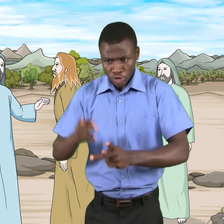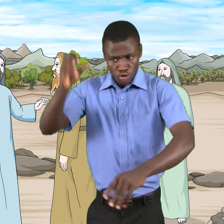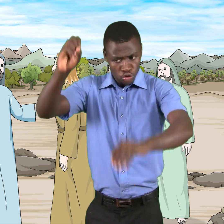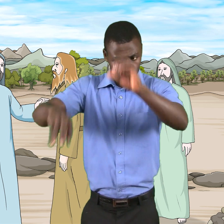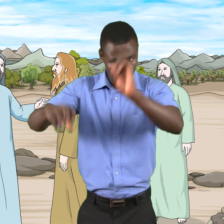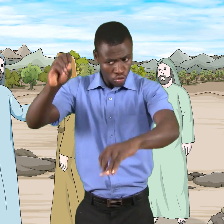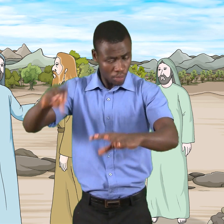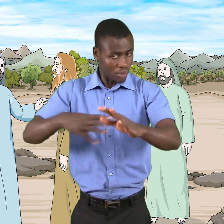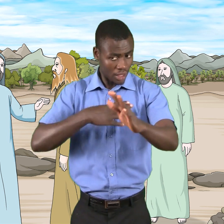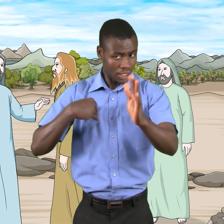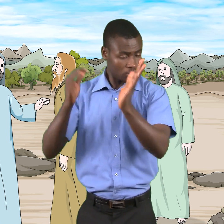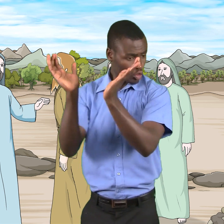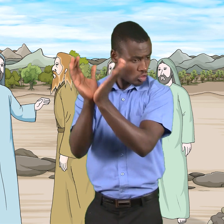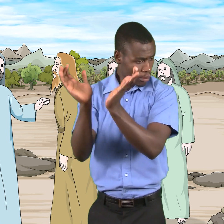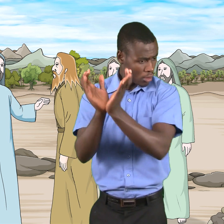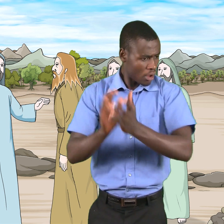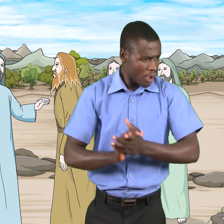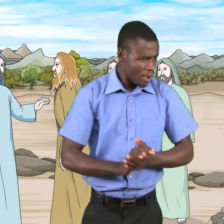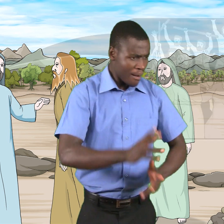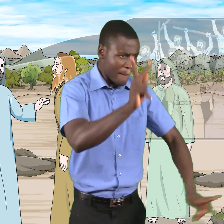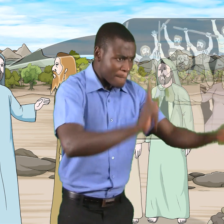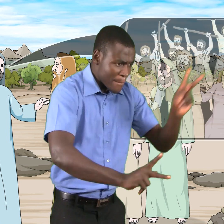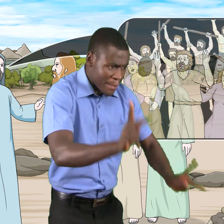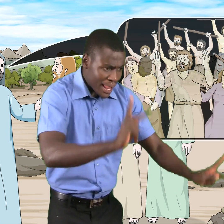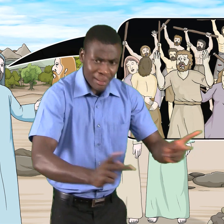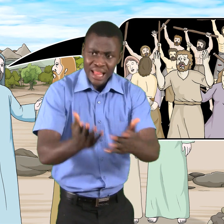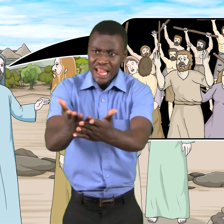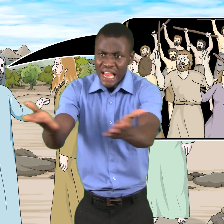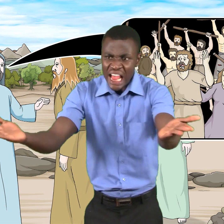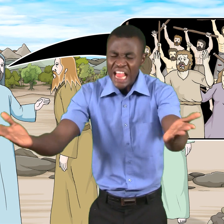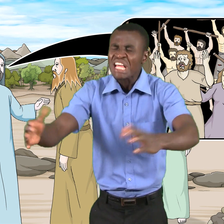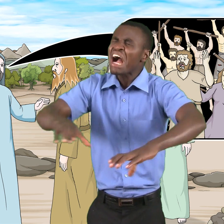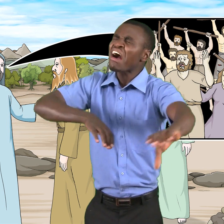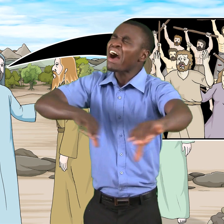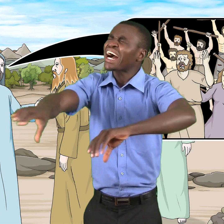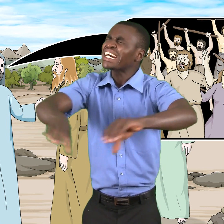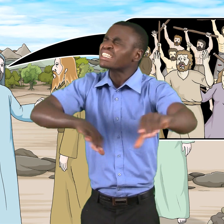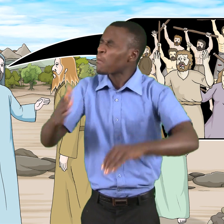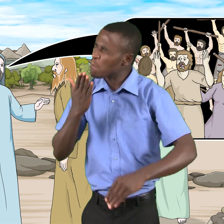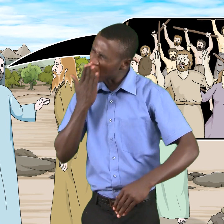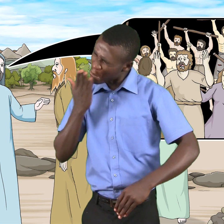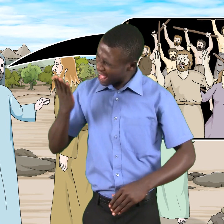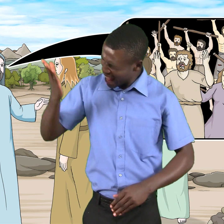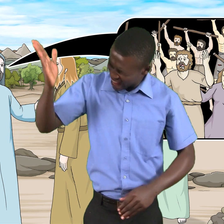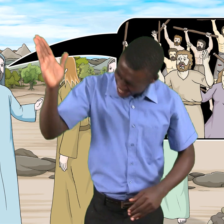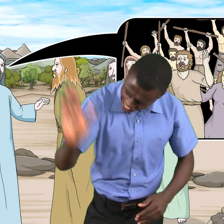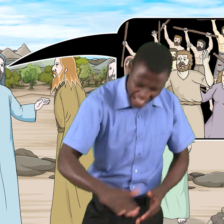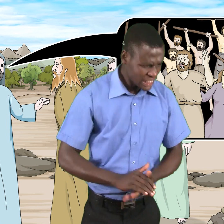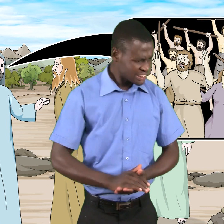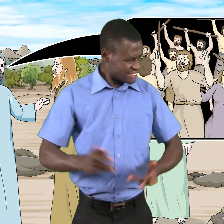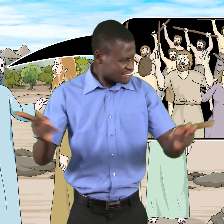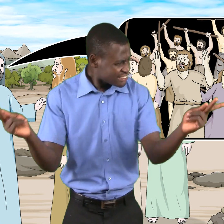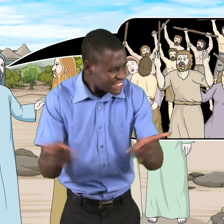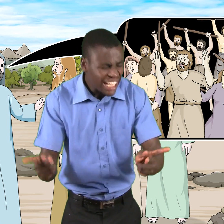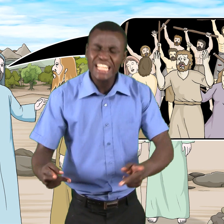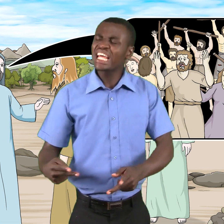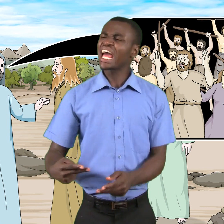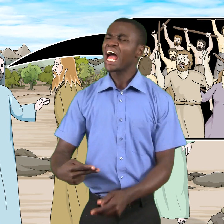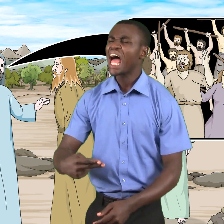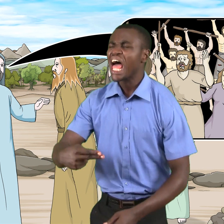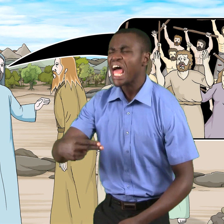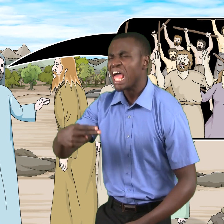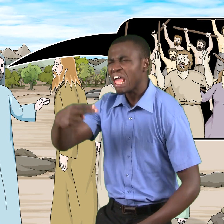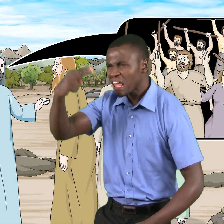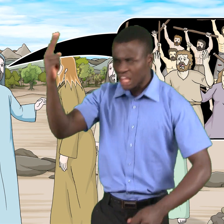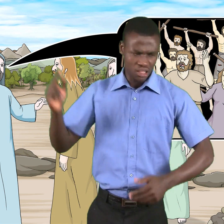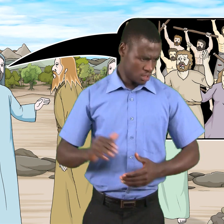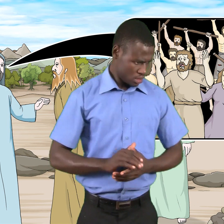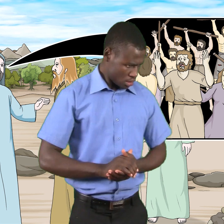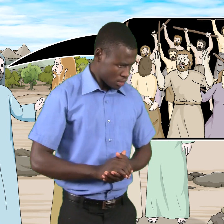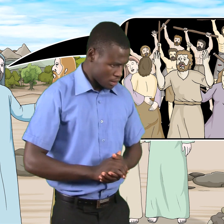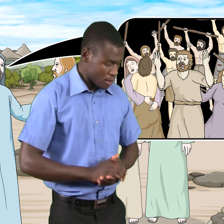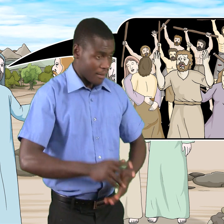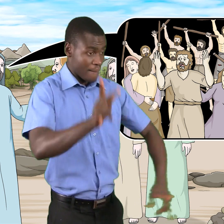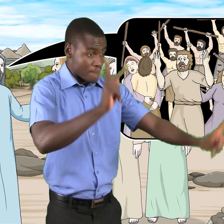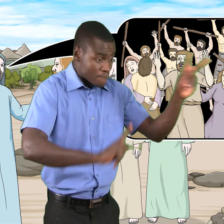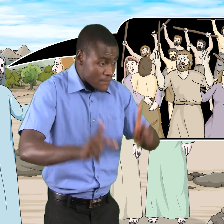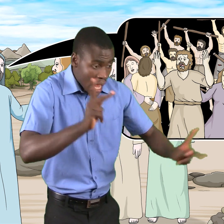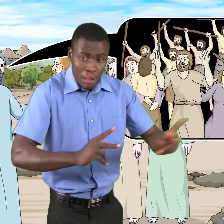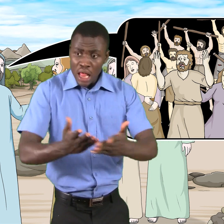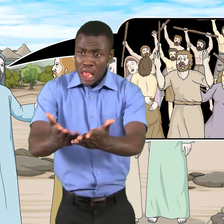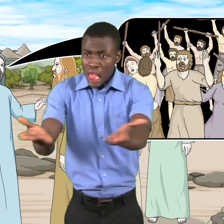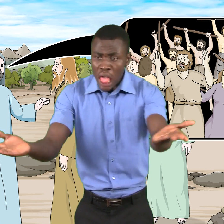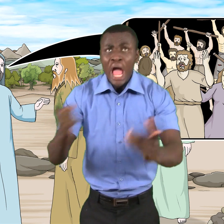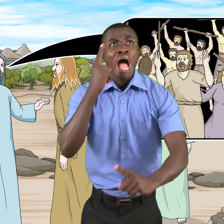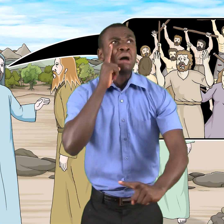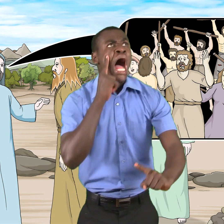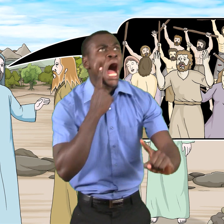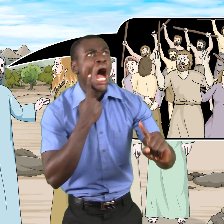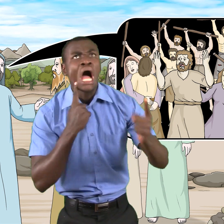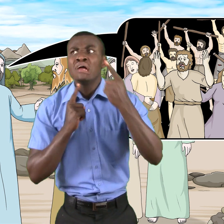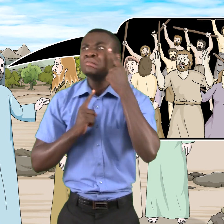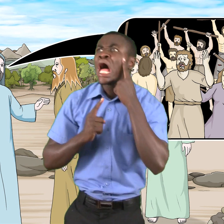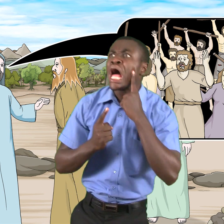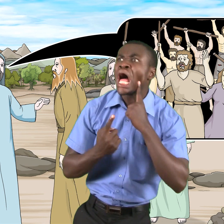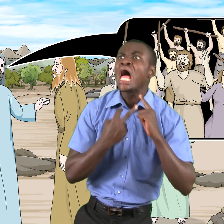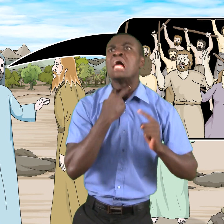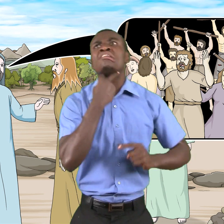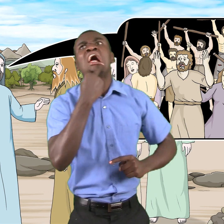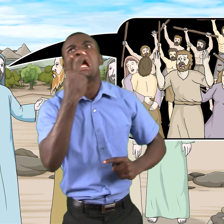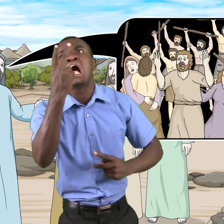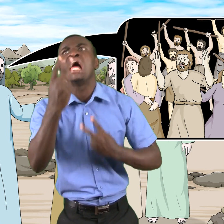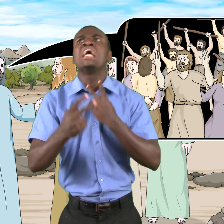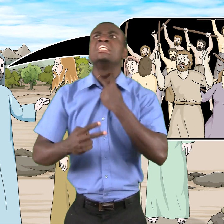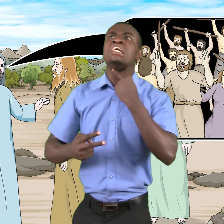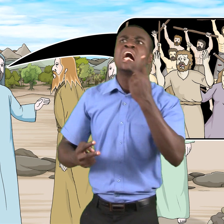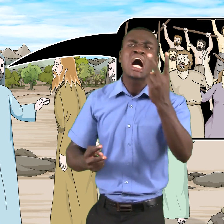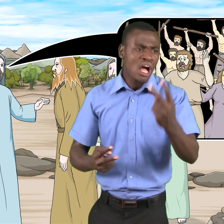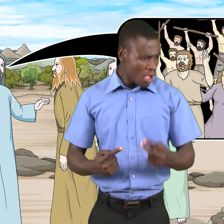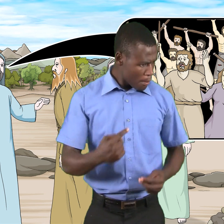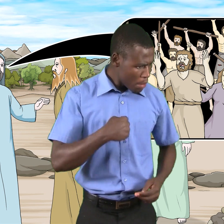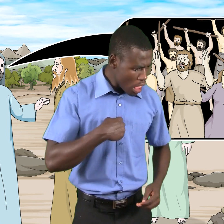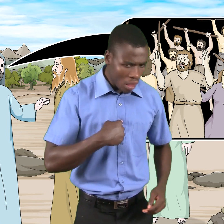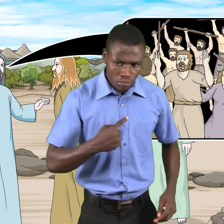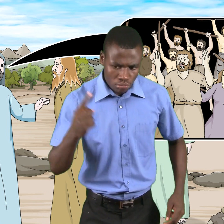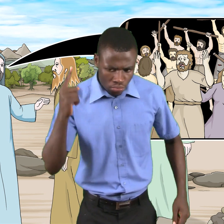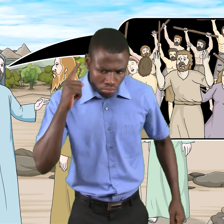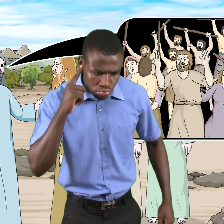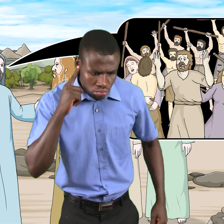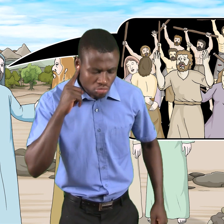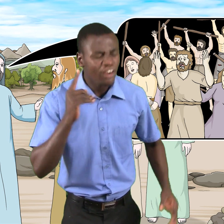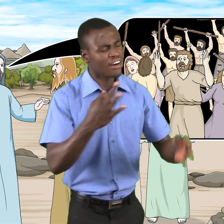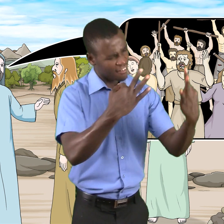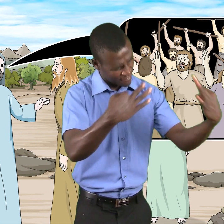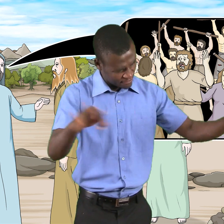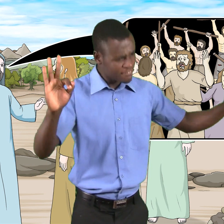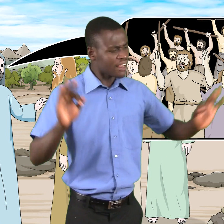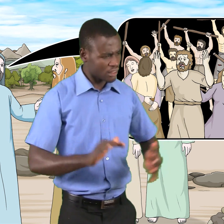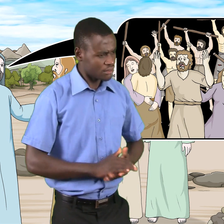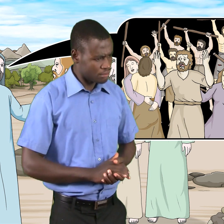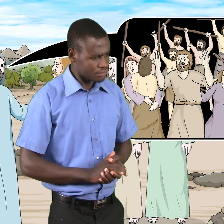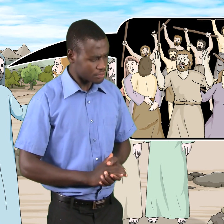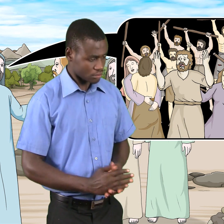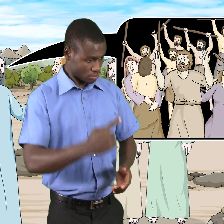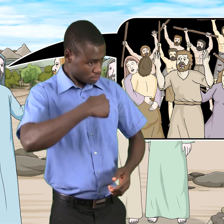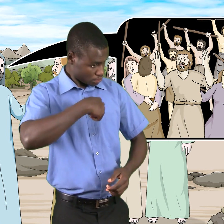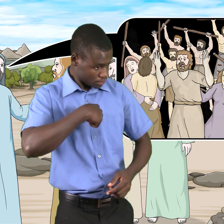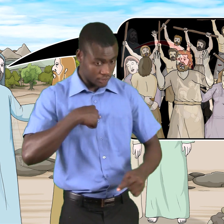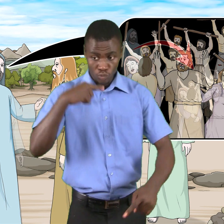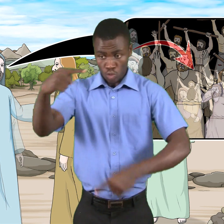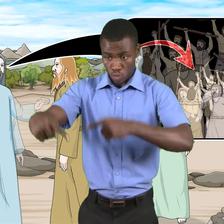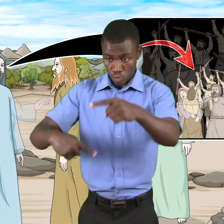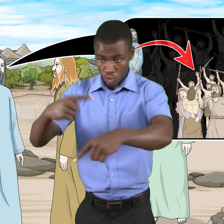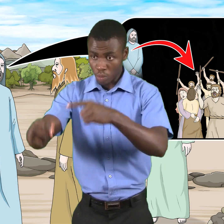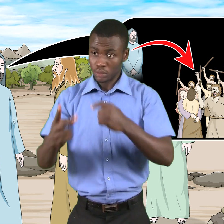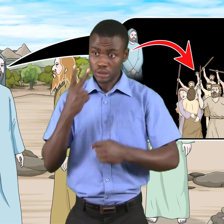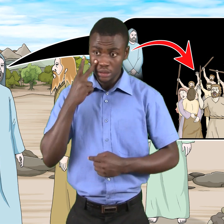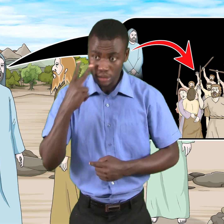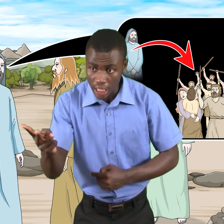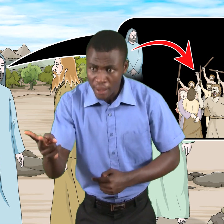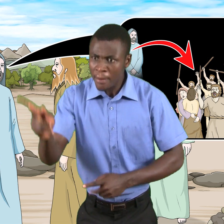Then the LORD said, “The outcry against Sodom and Gomorrah is great.